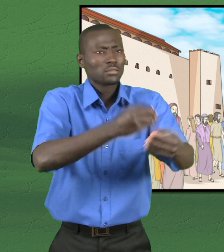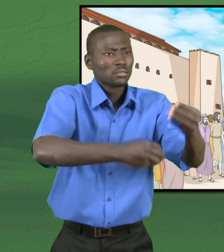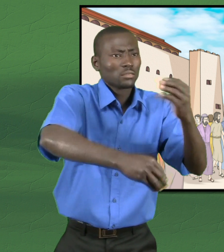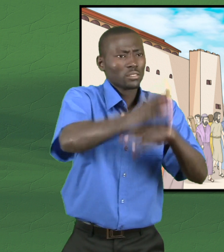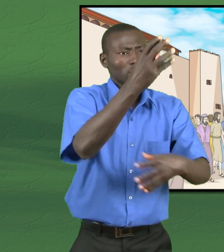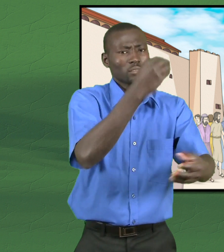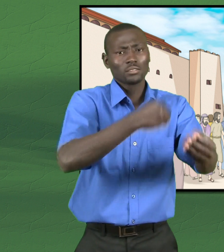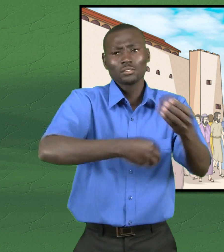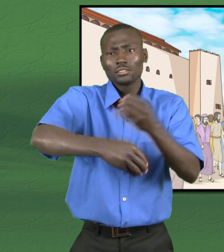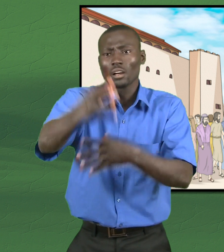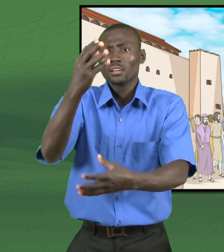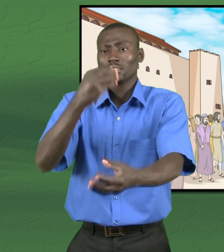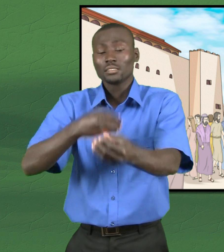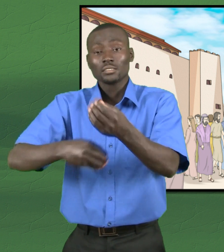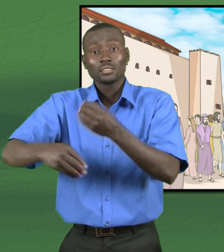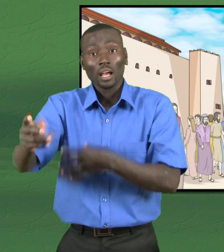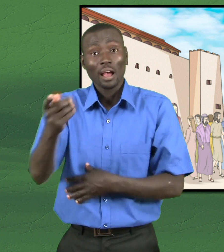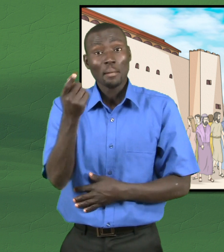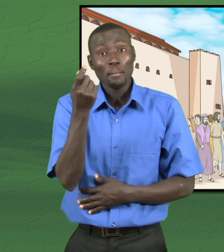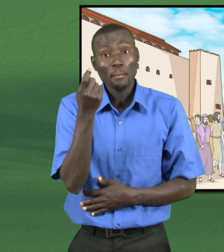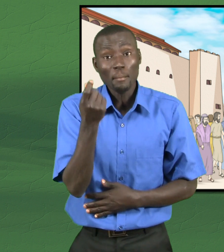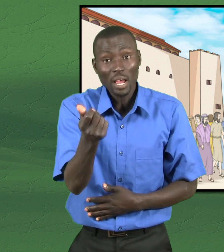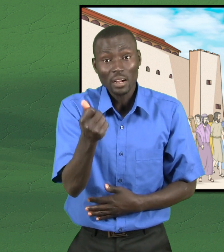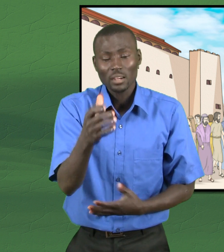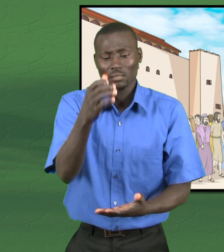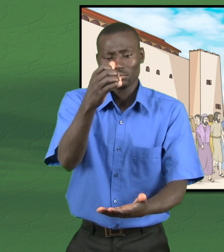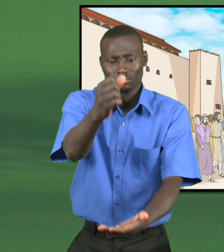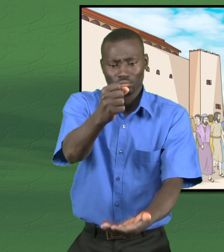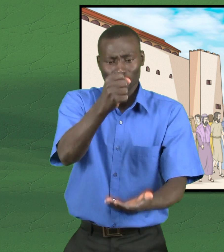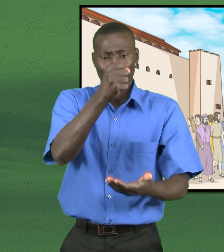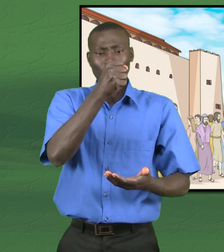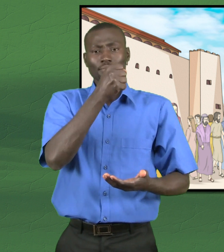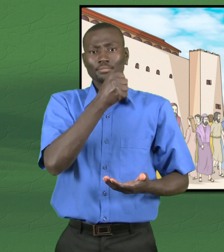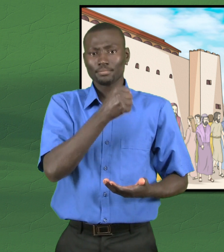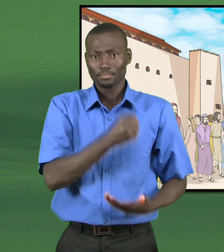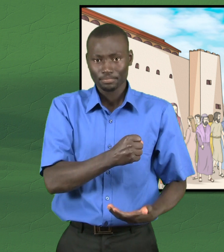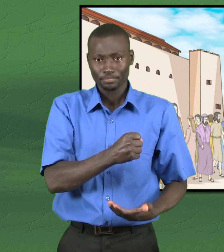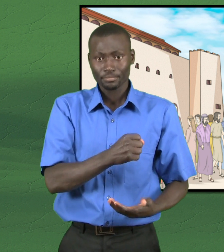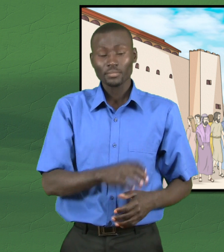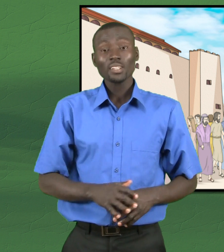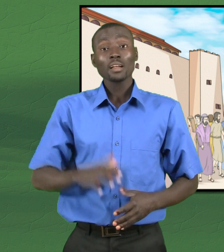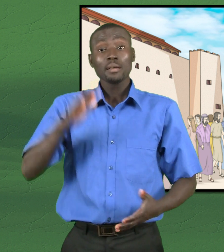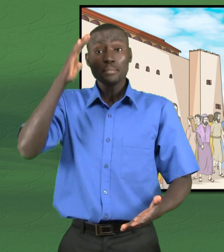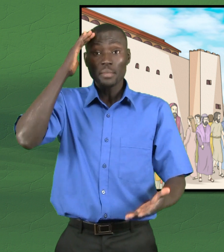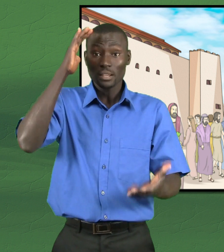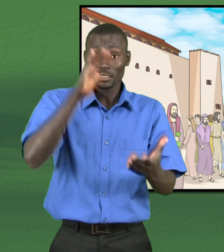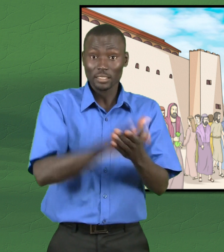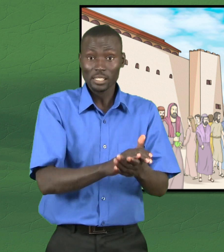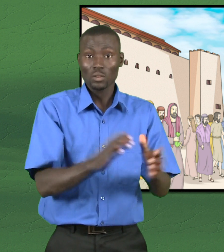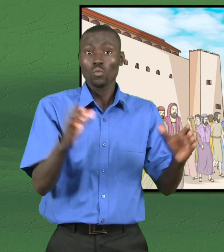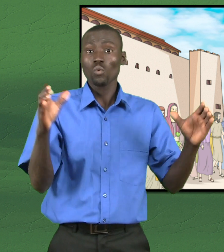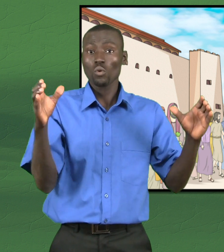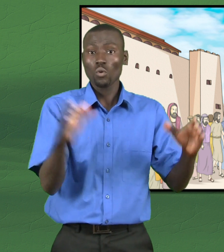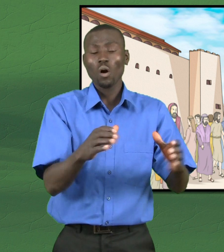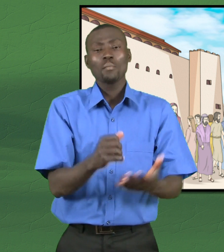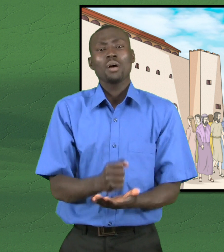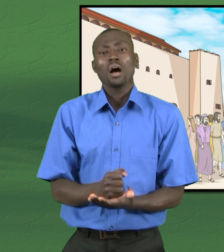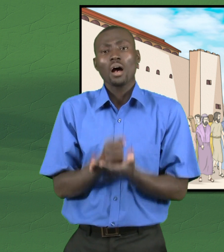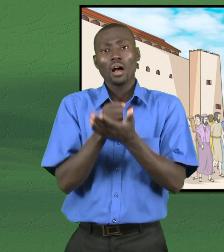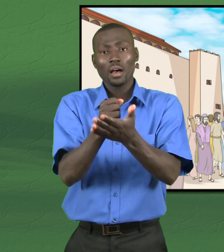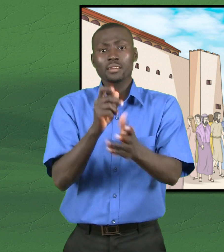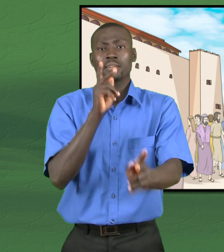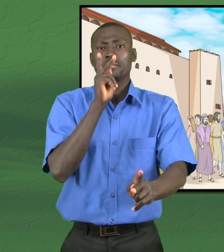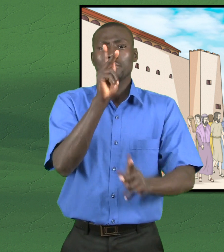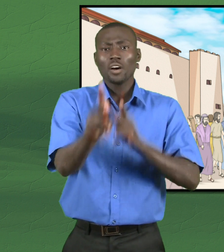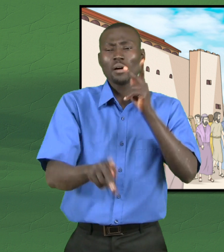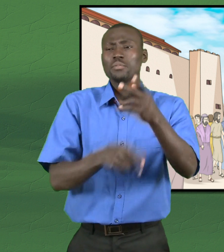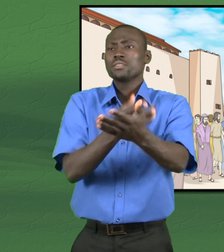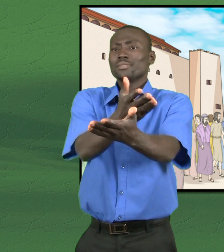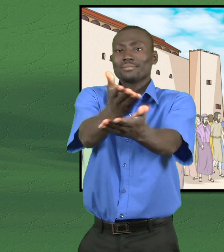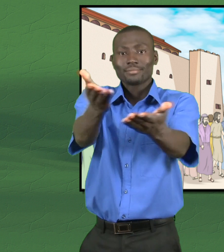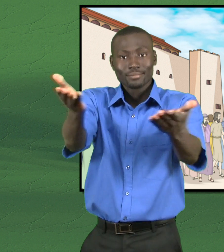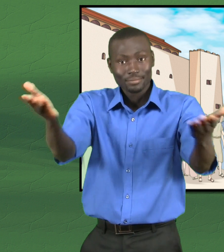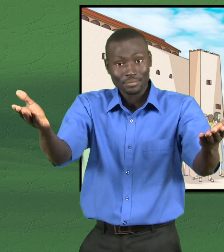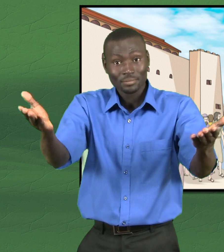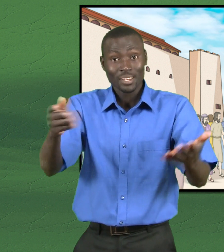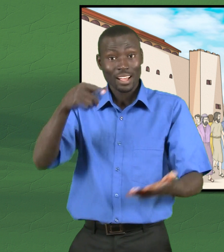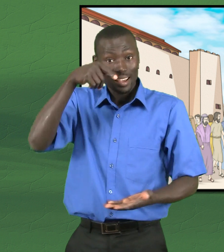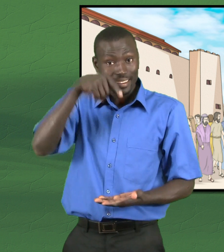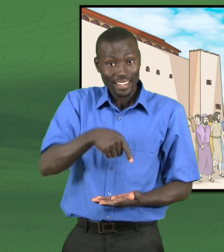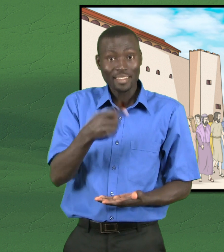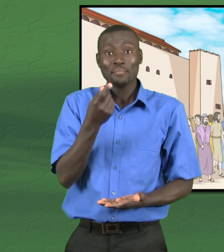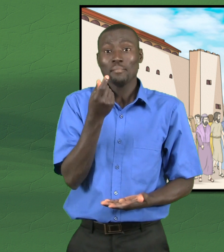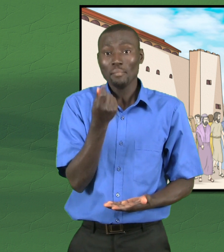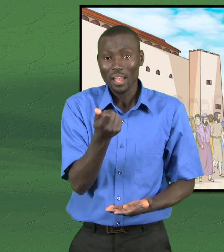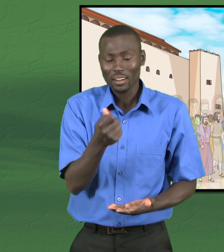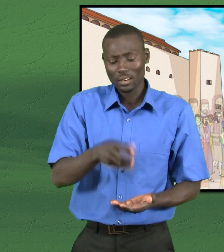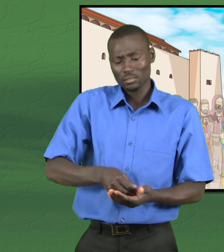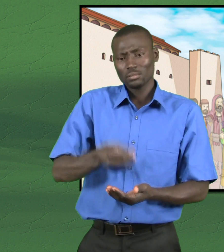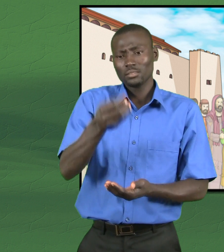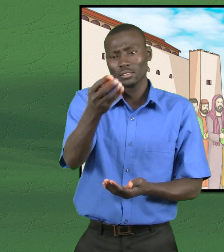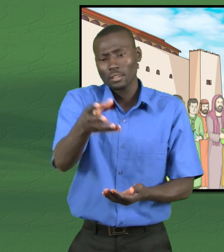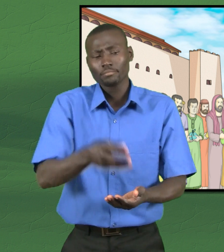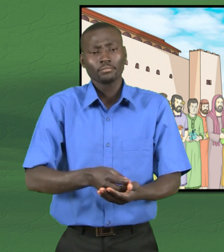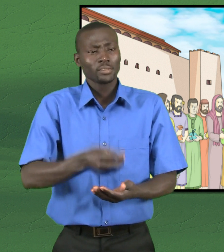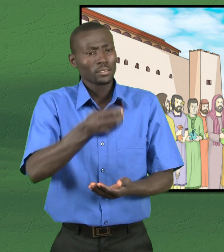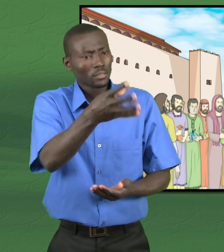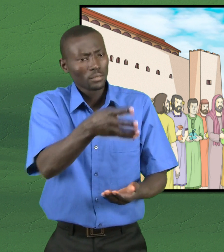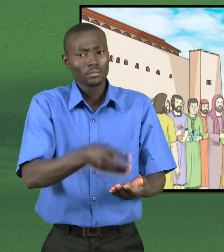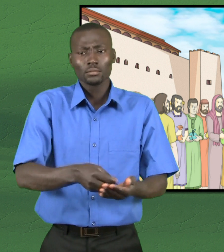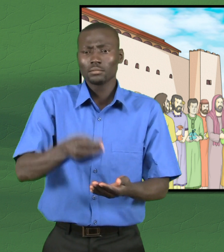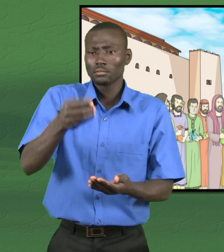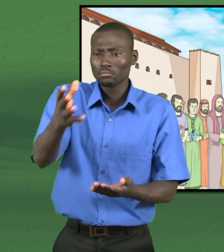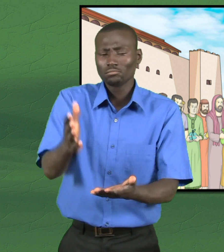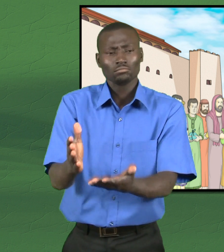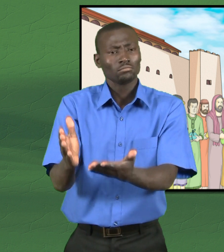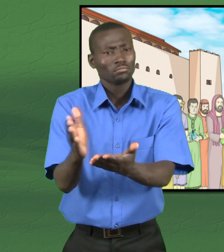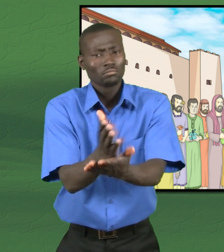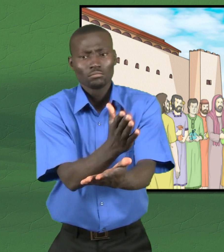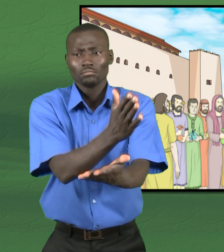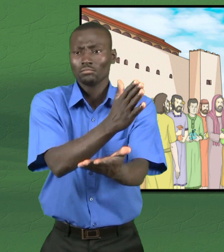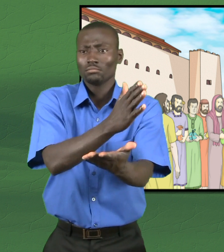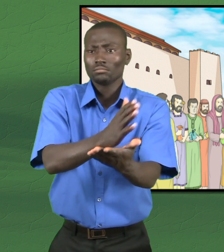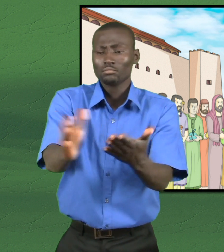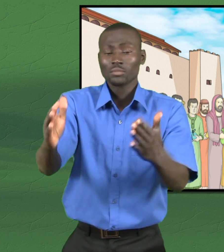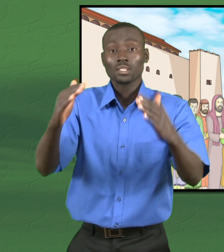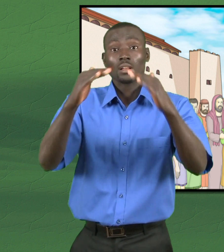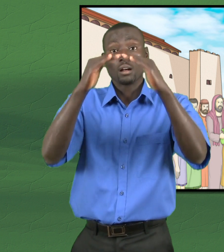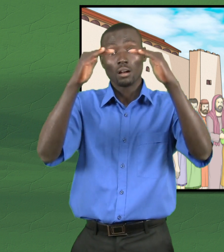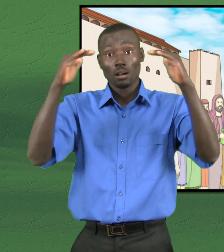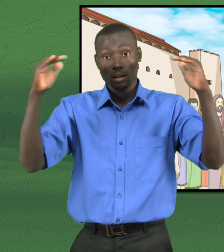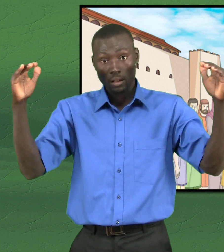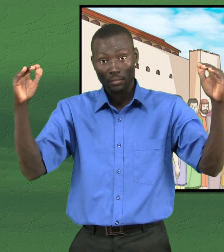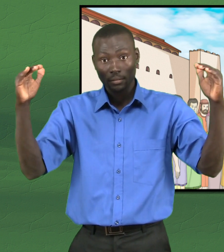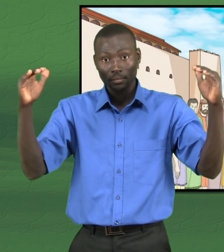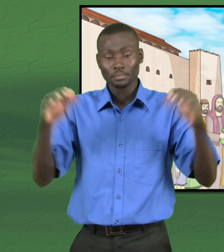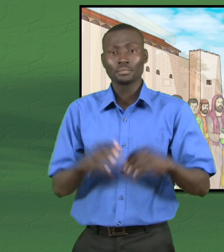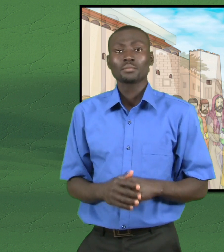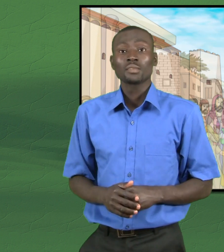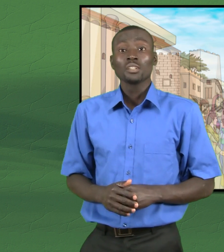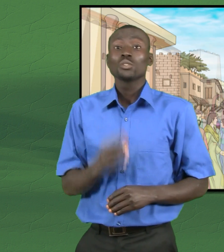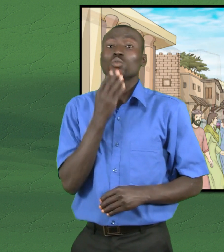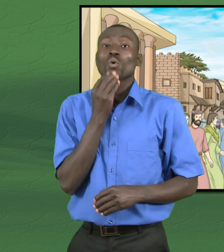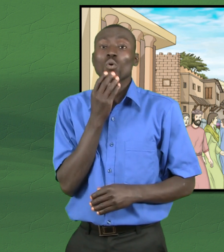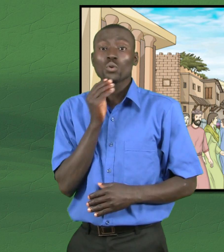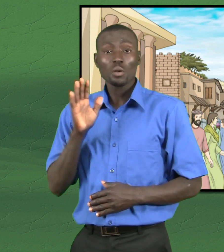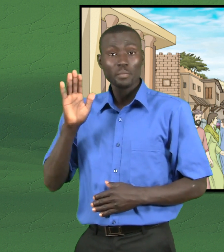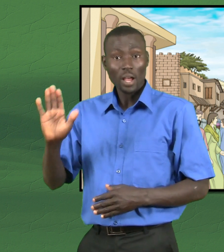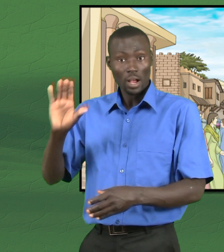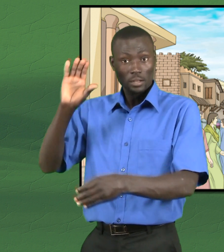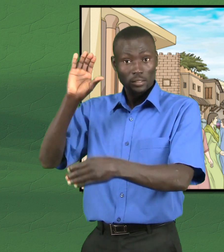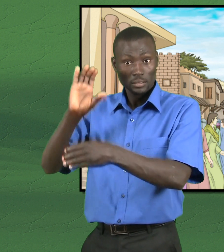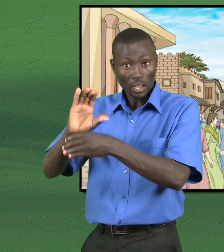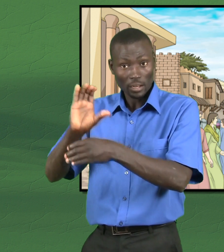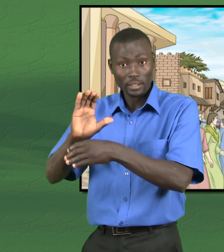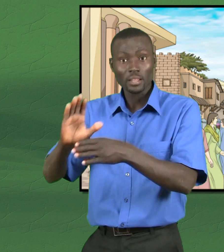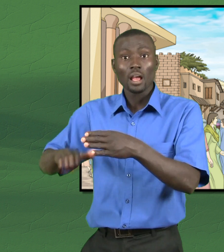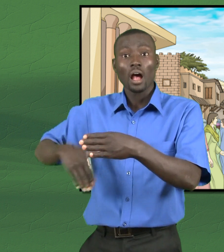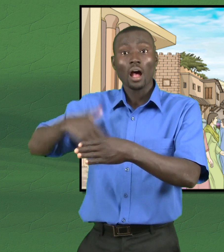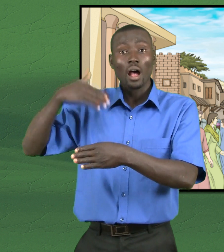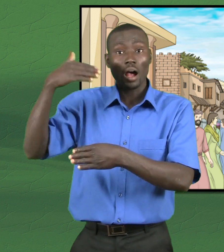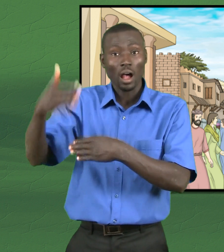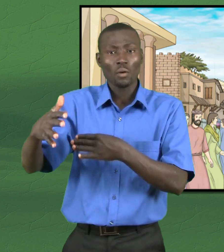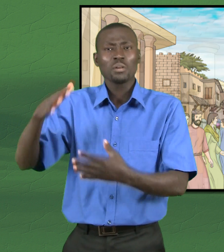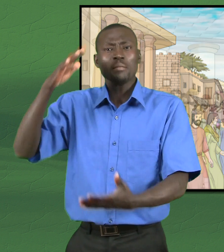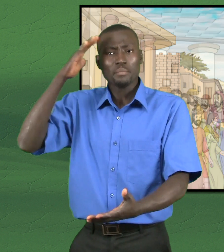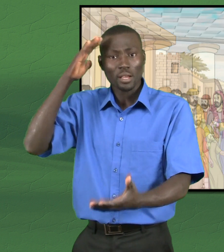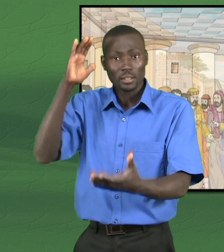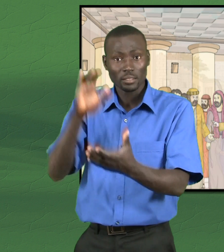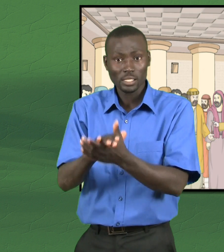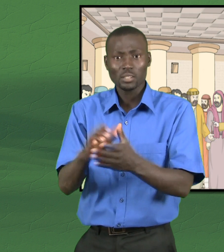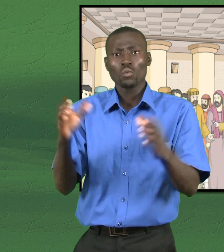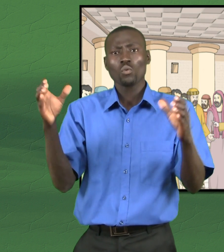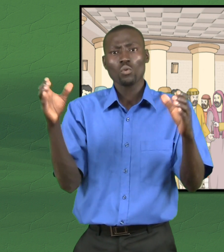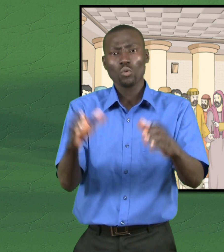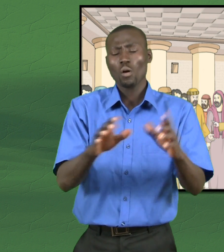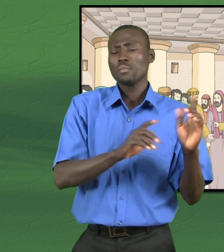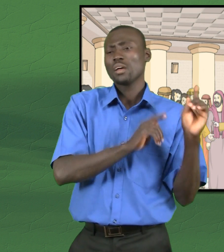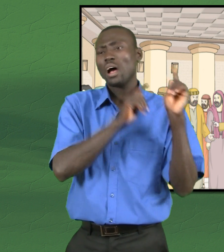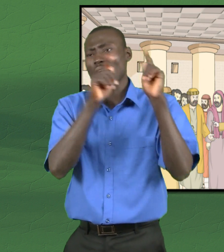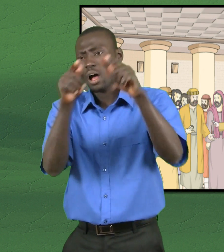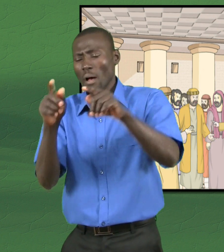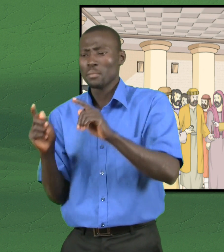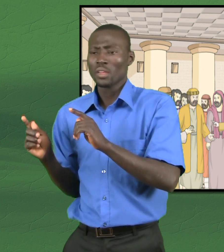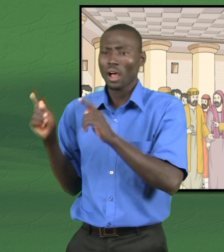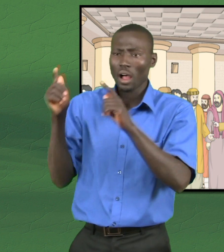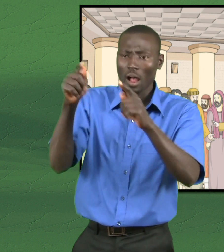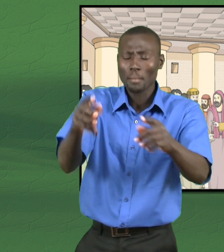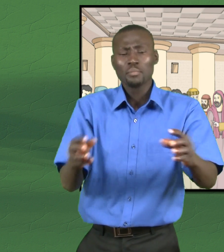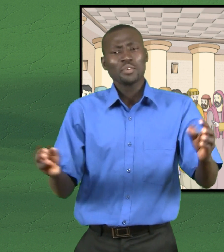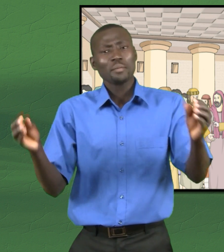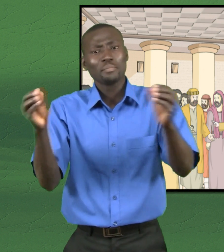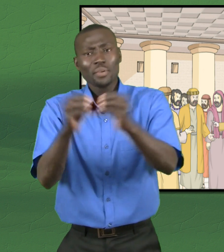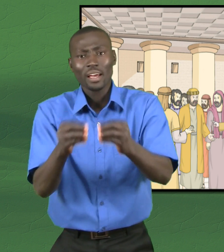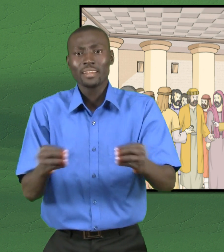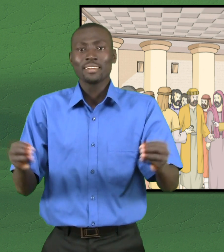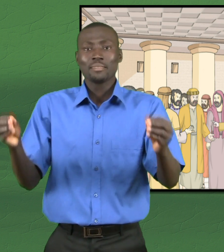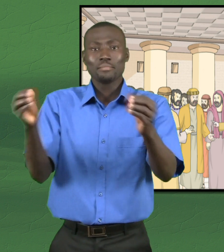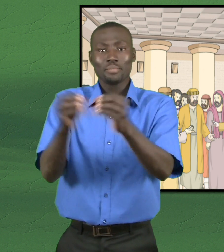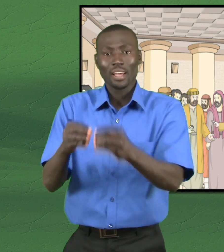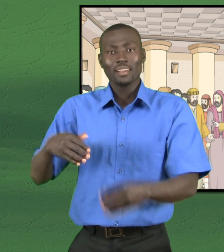Selling their possessions and goods, they shared with anyone who was in need.